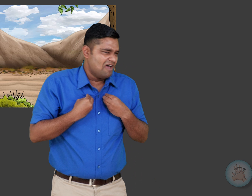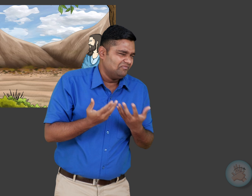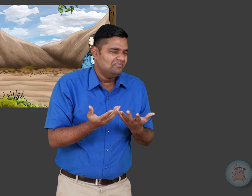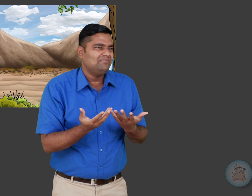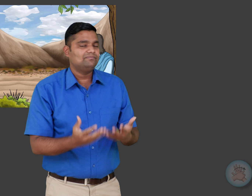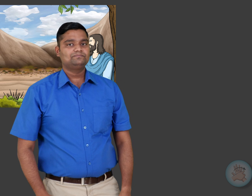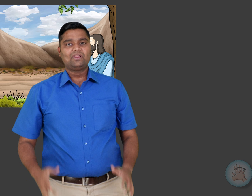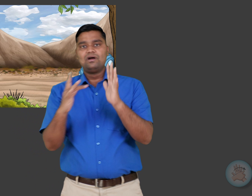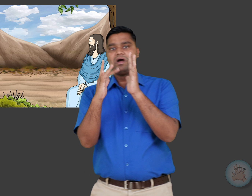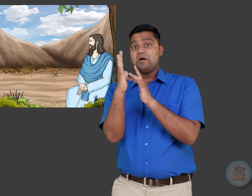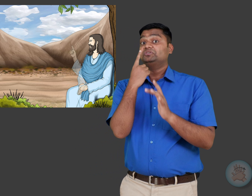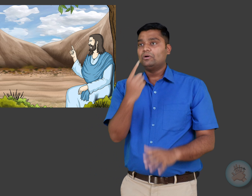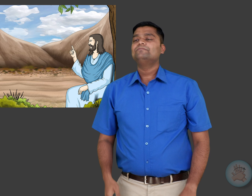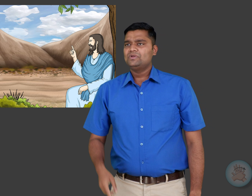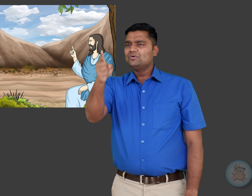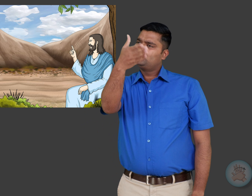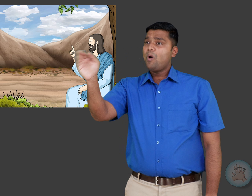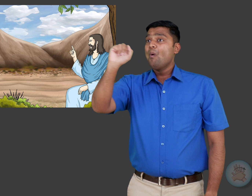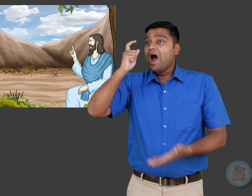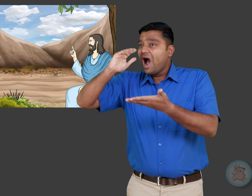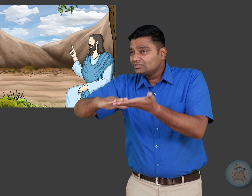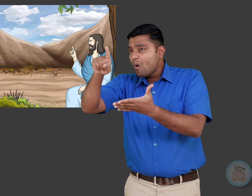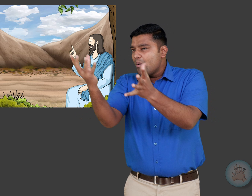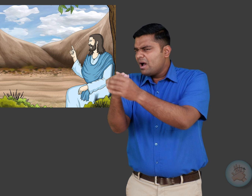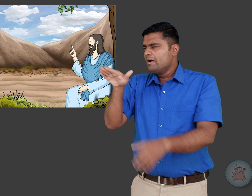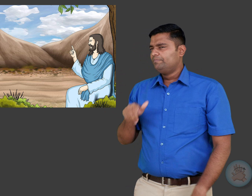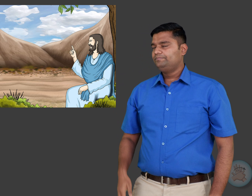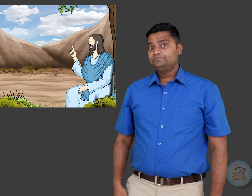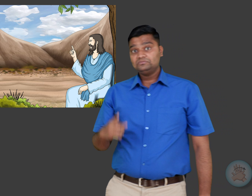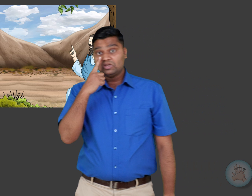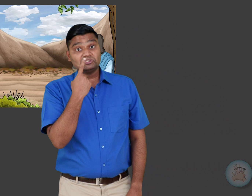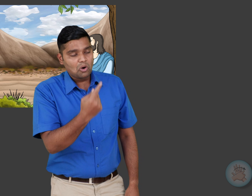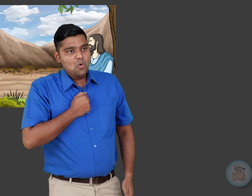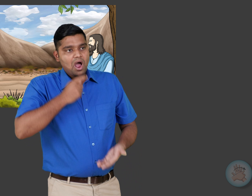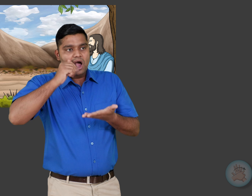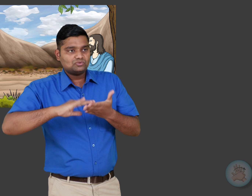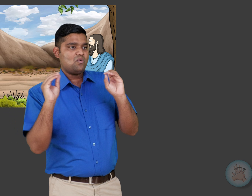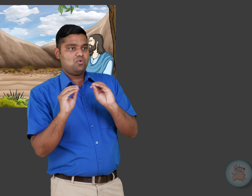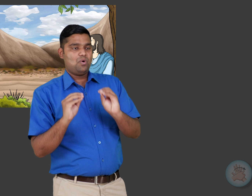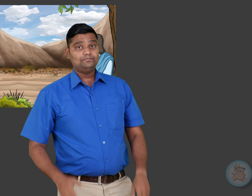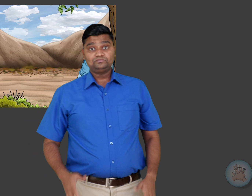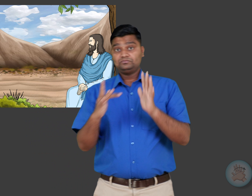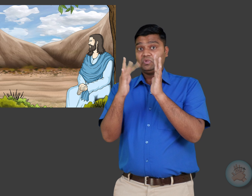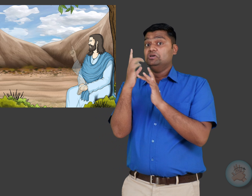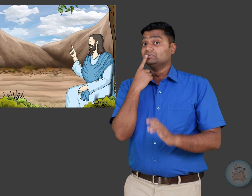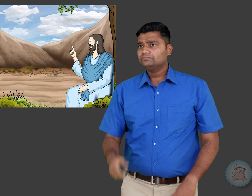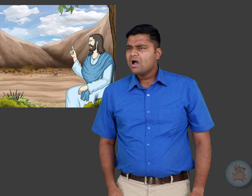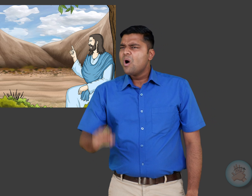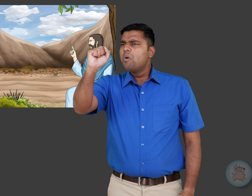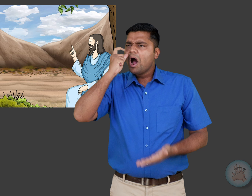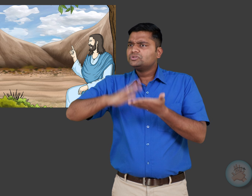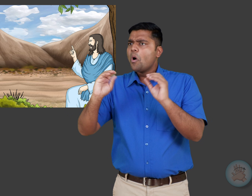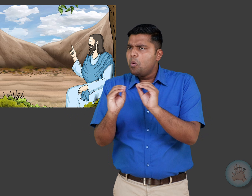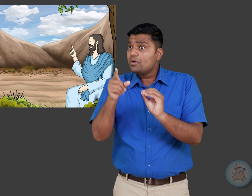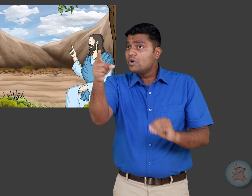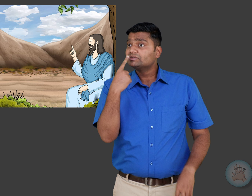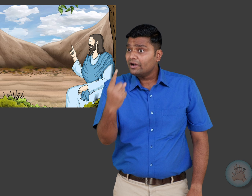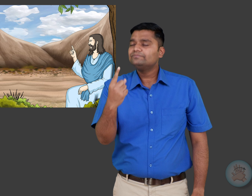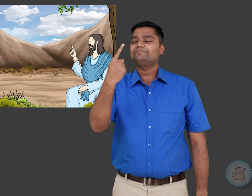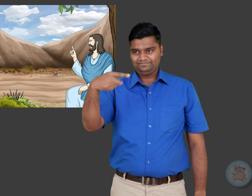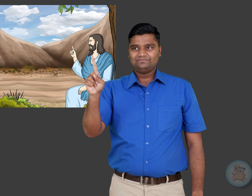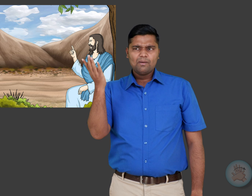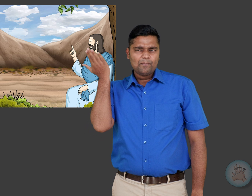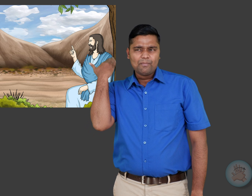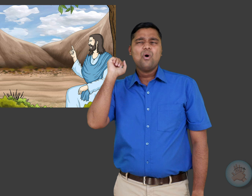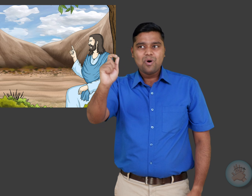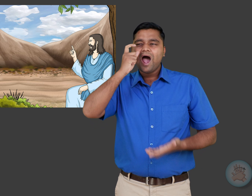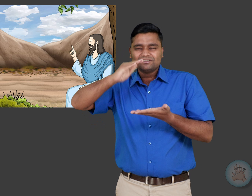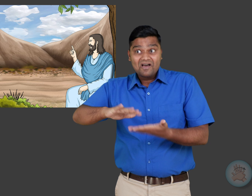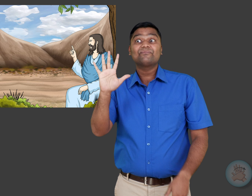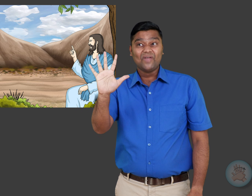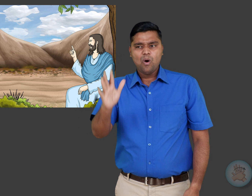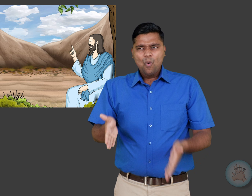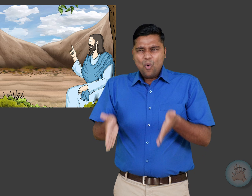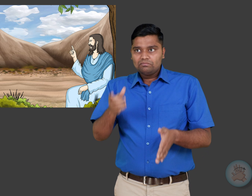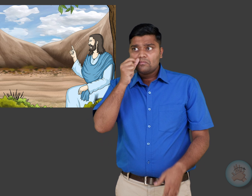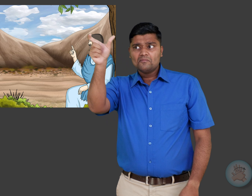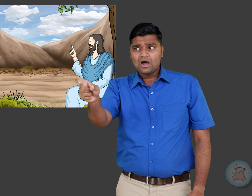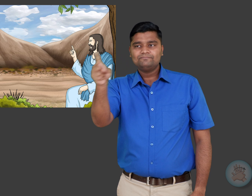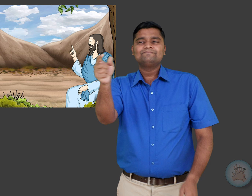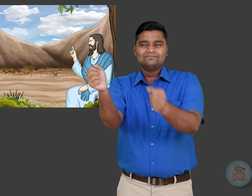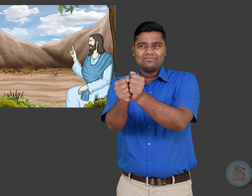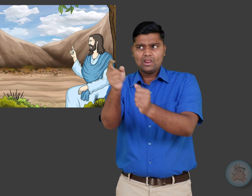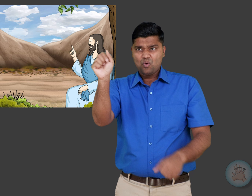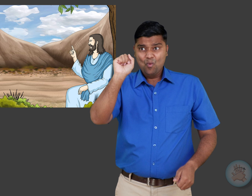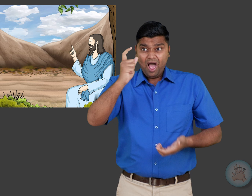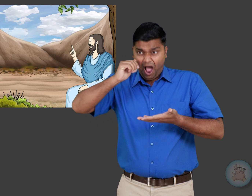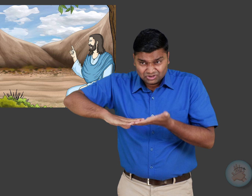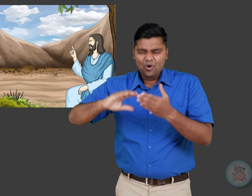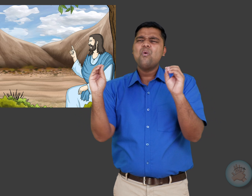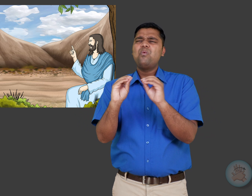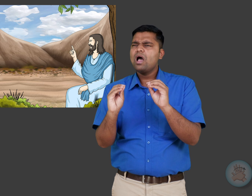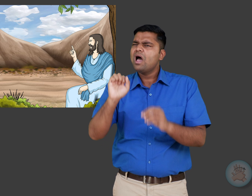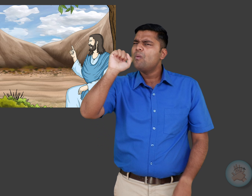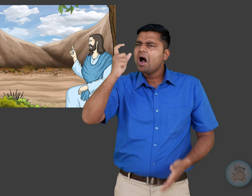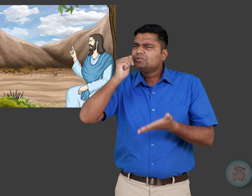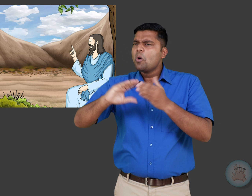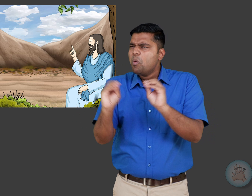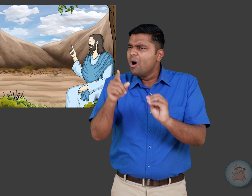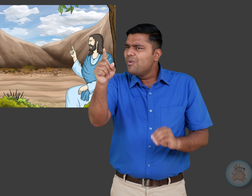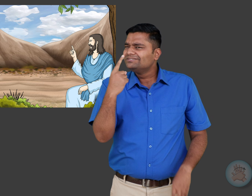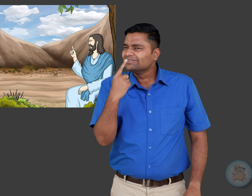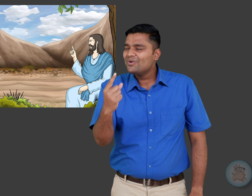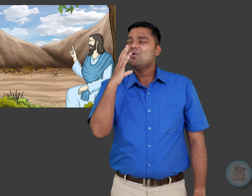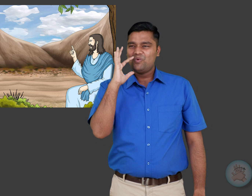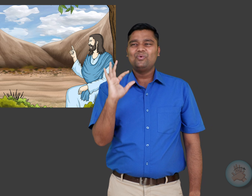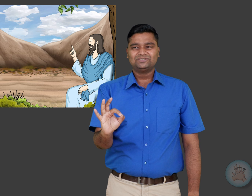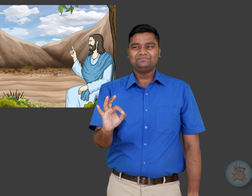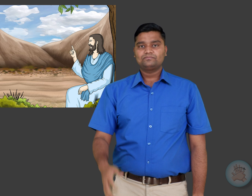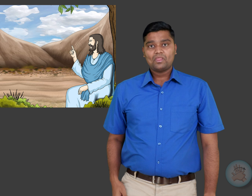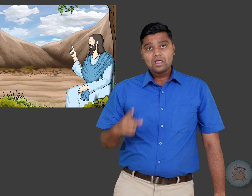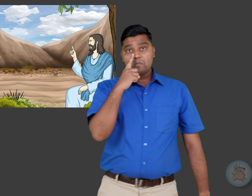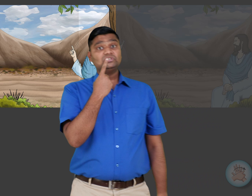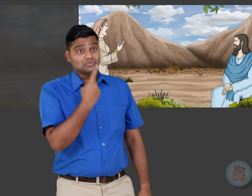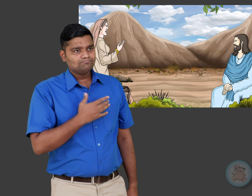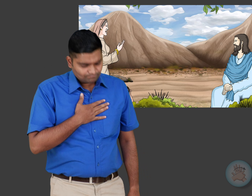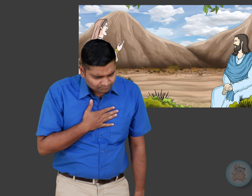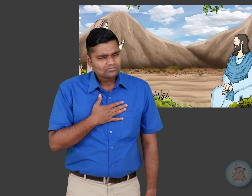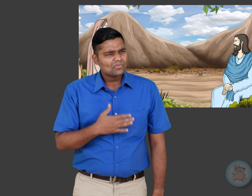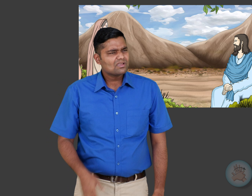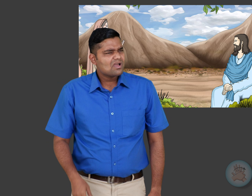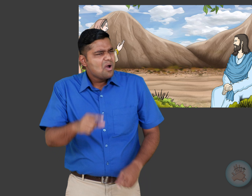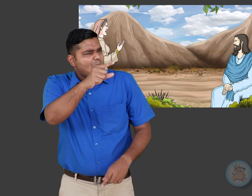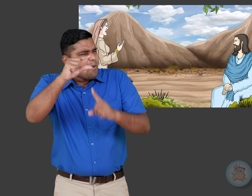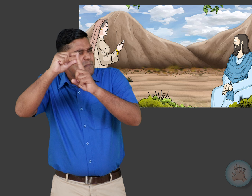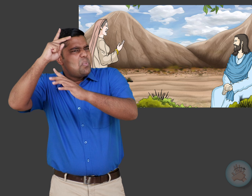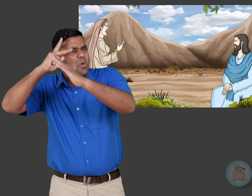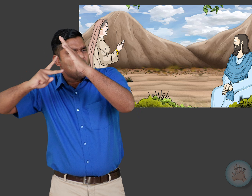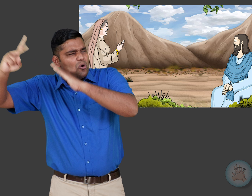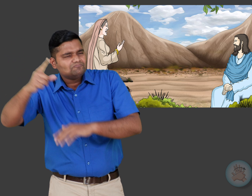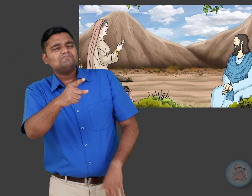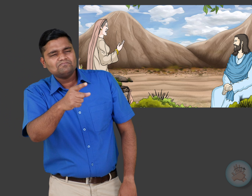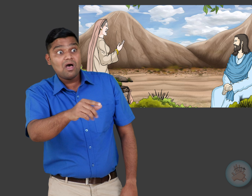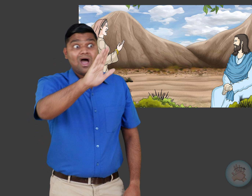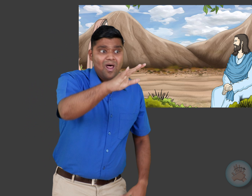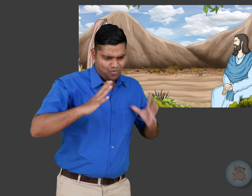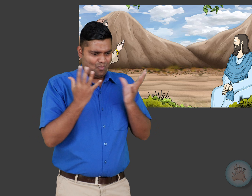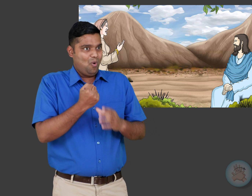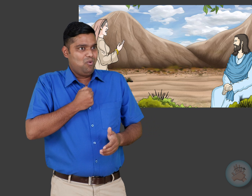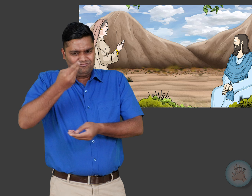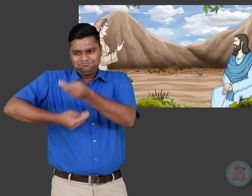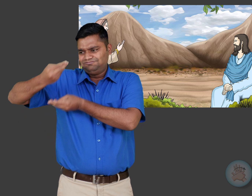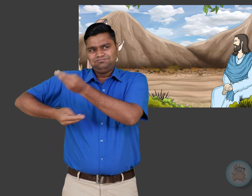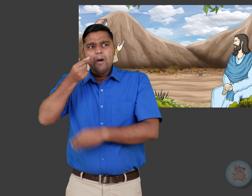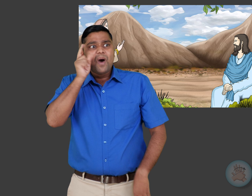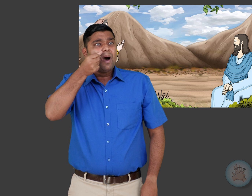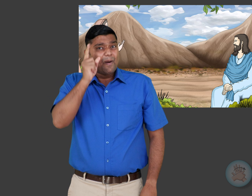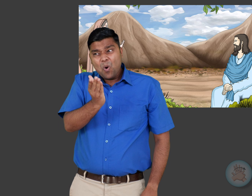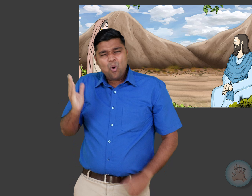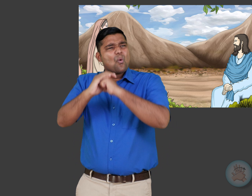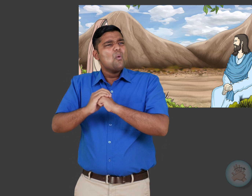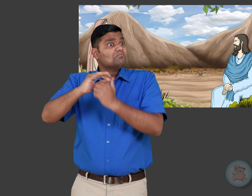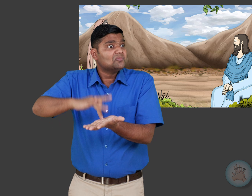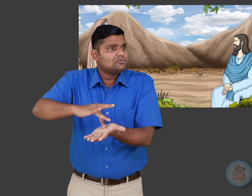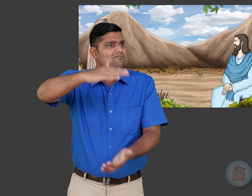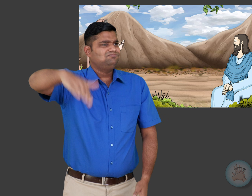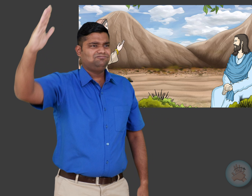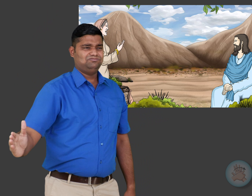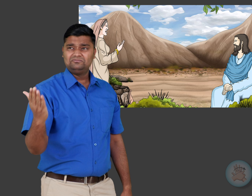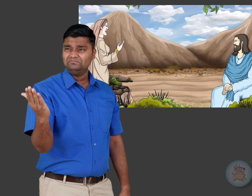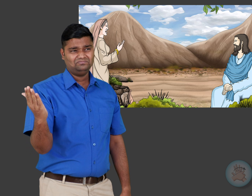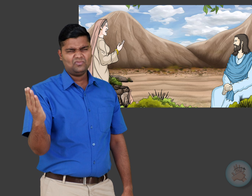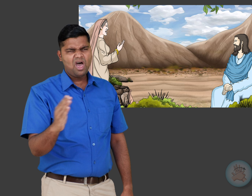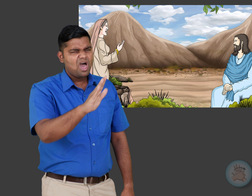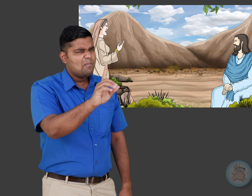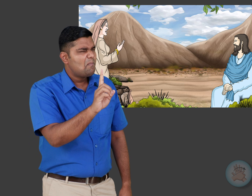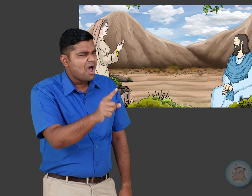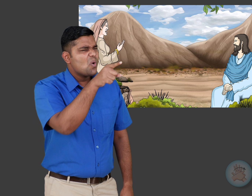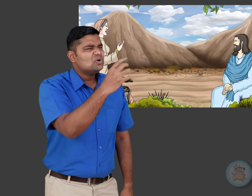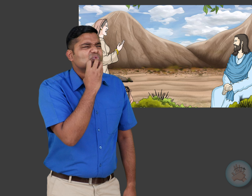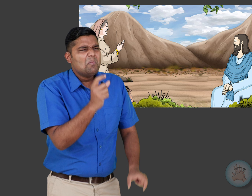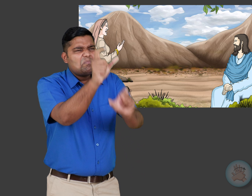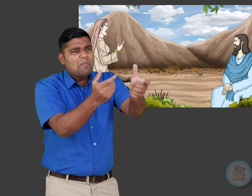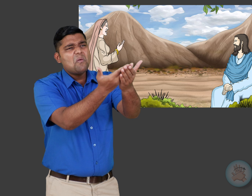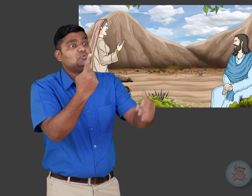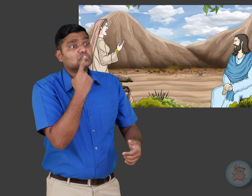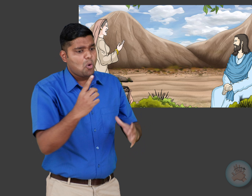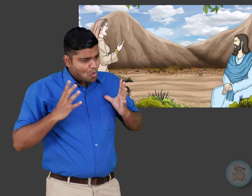Jesus told her, “Go, call your husband and come back.” “I have no husband,” the woman replied. Jesus said to her, “You are correct to say that you have no husband. In fact, you have had five husbands, and the man you now have is not your husband. You have spoken truthfully.”